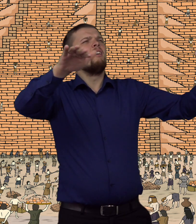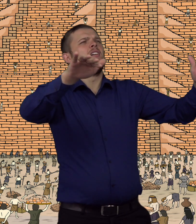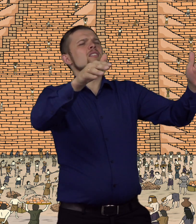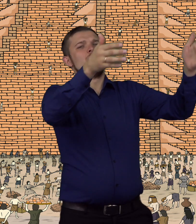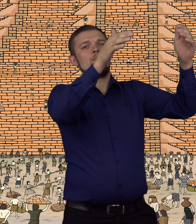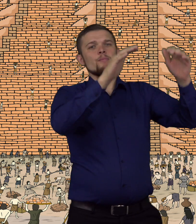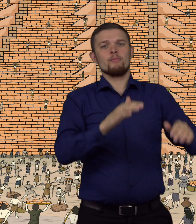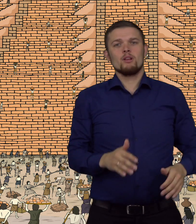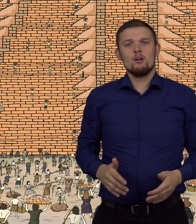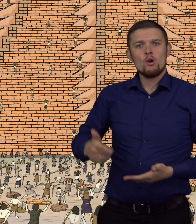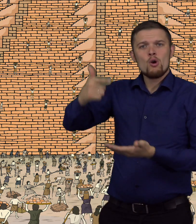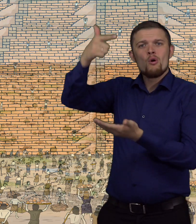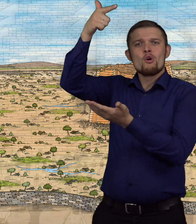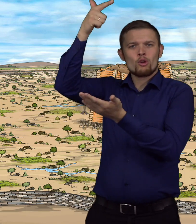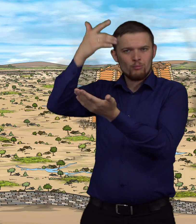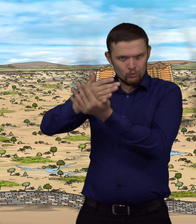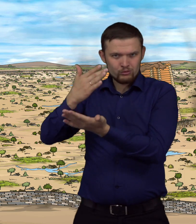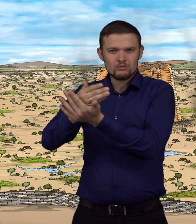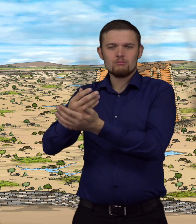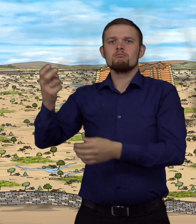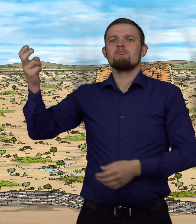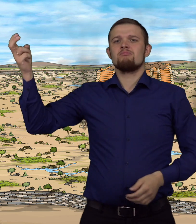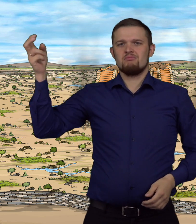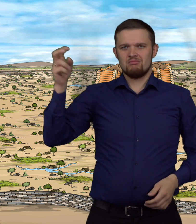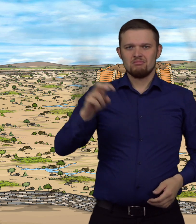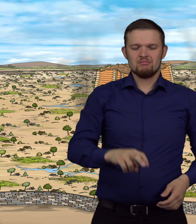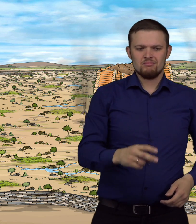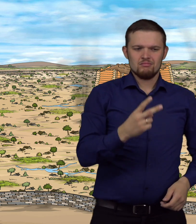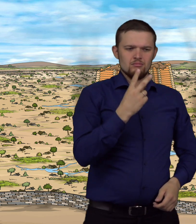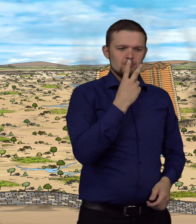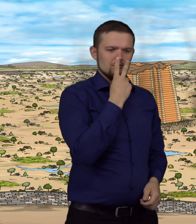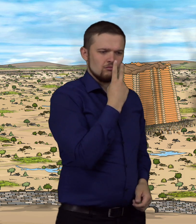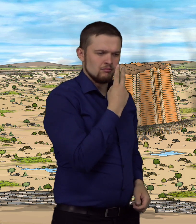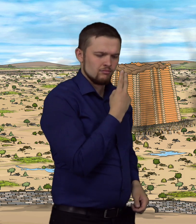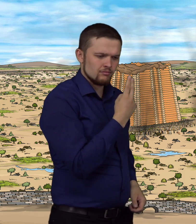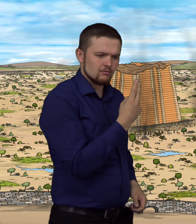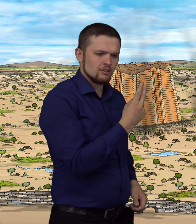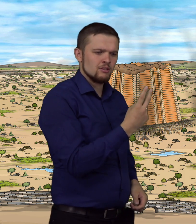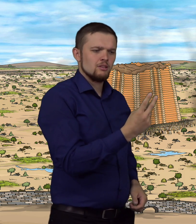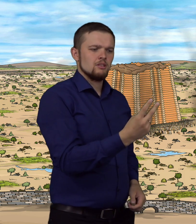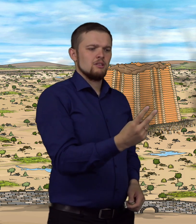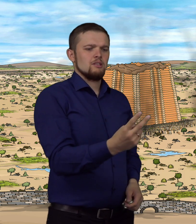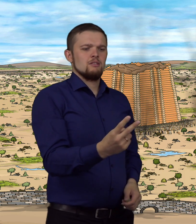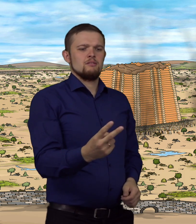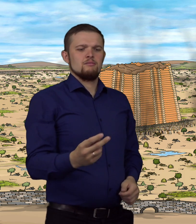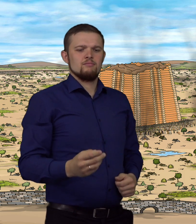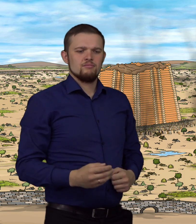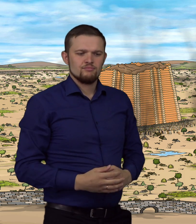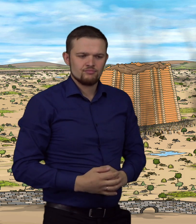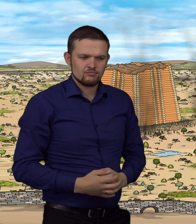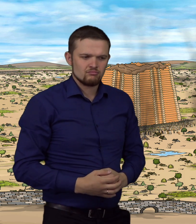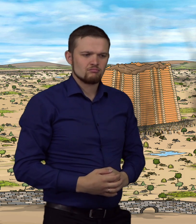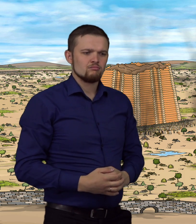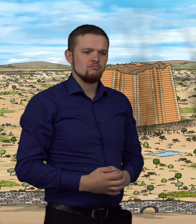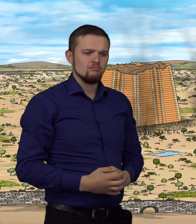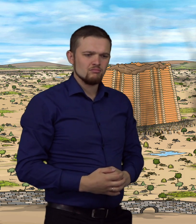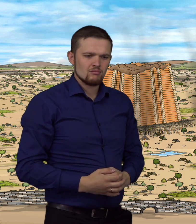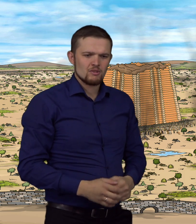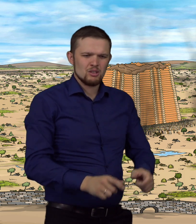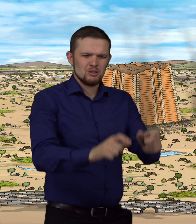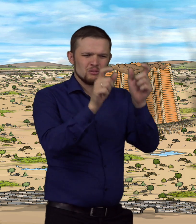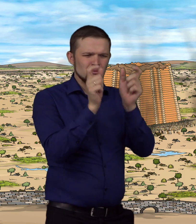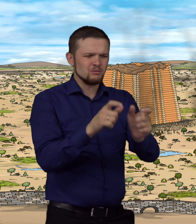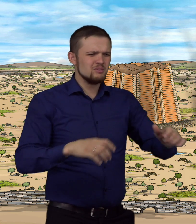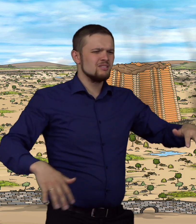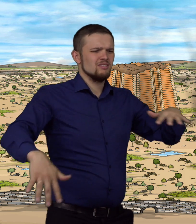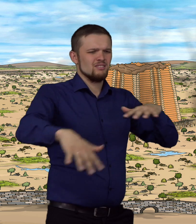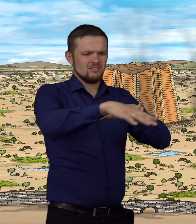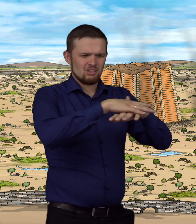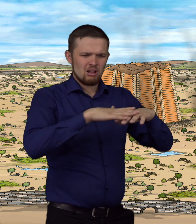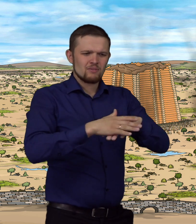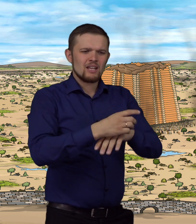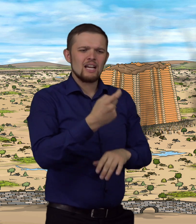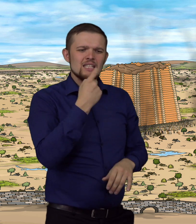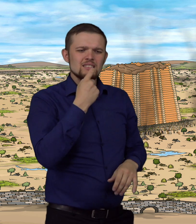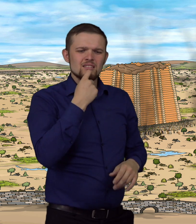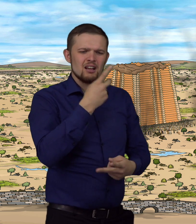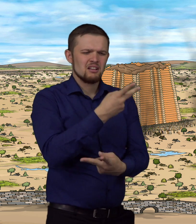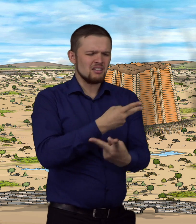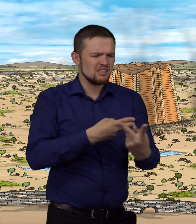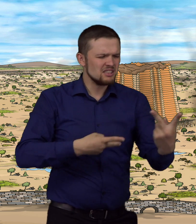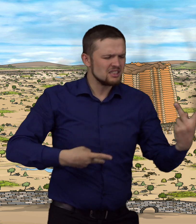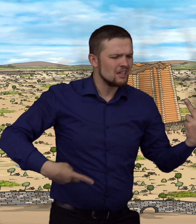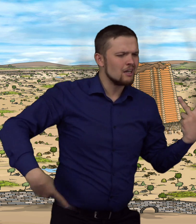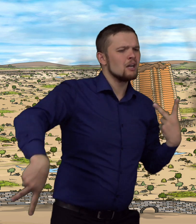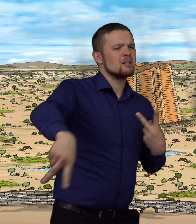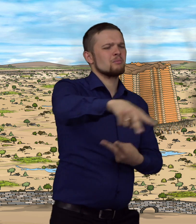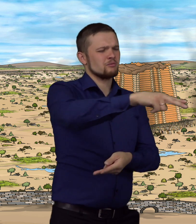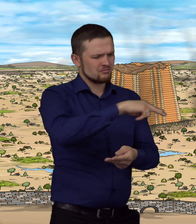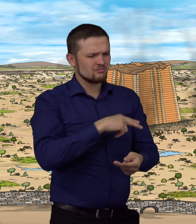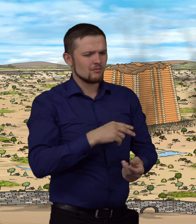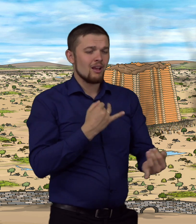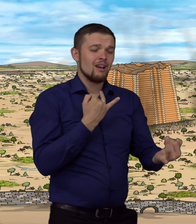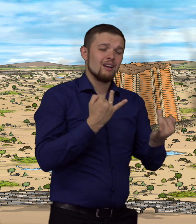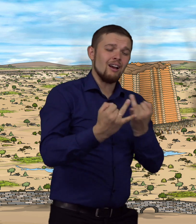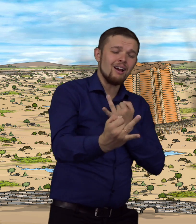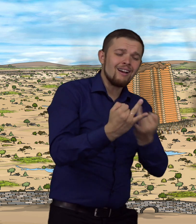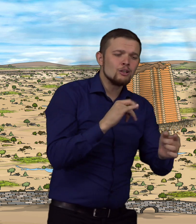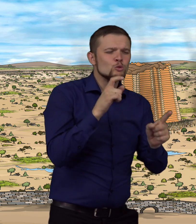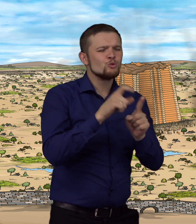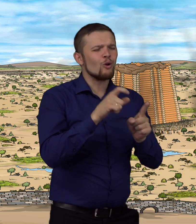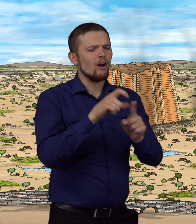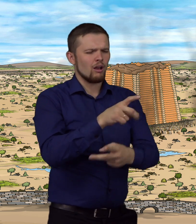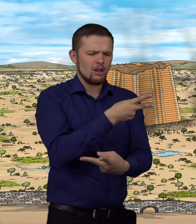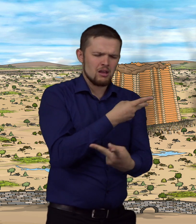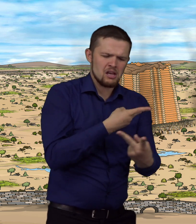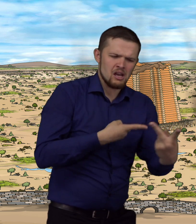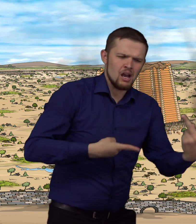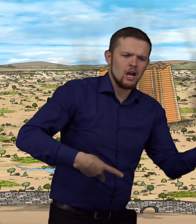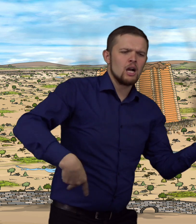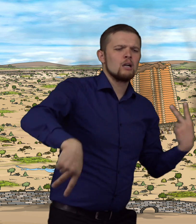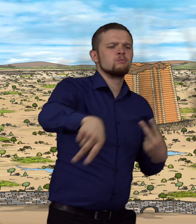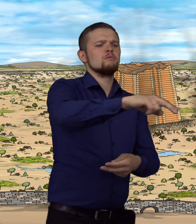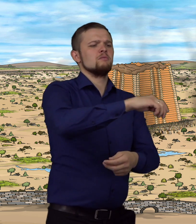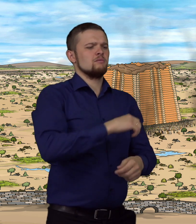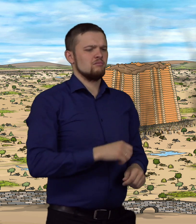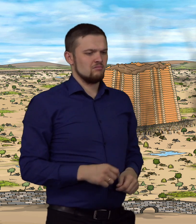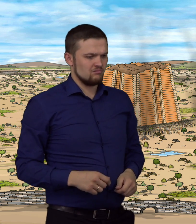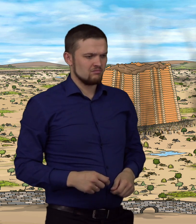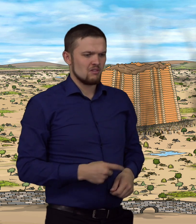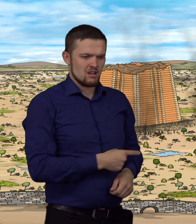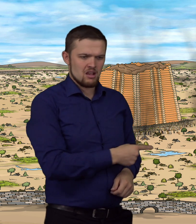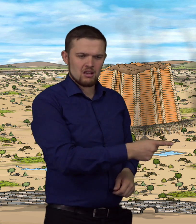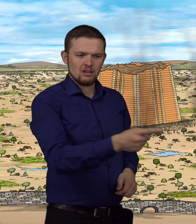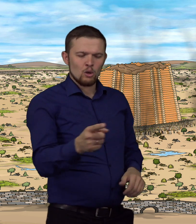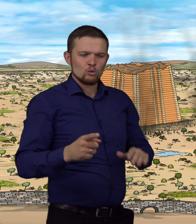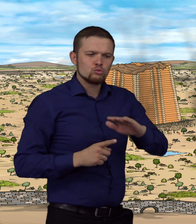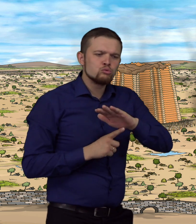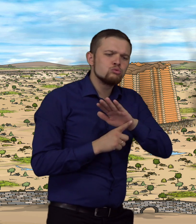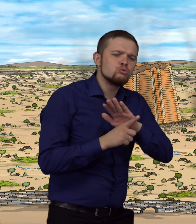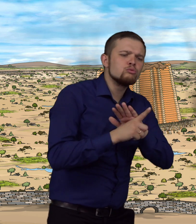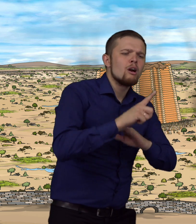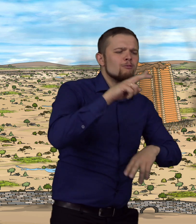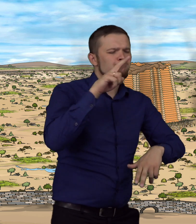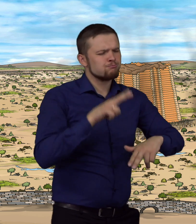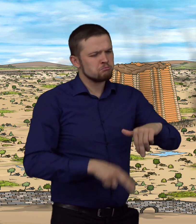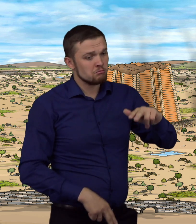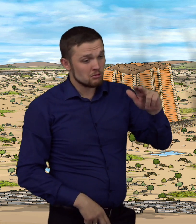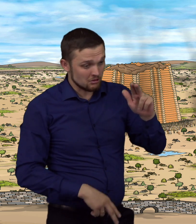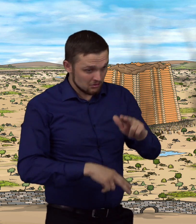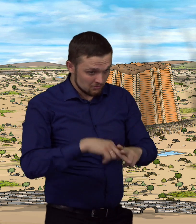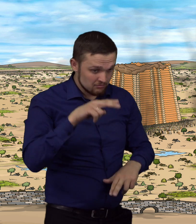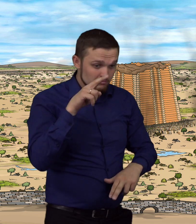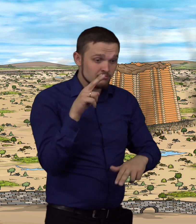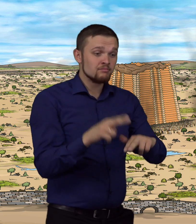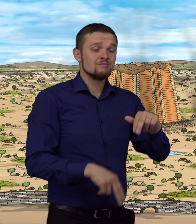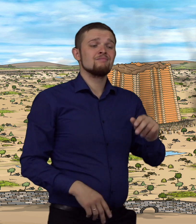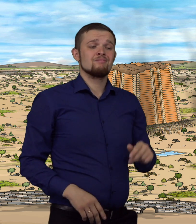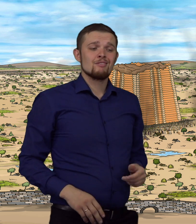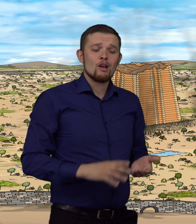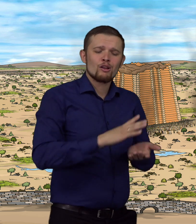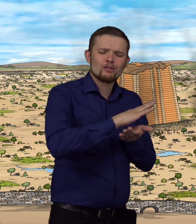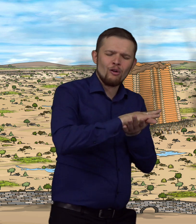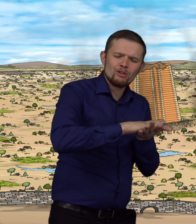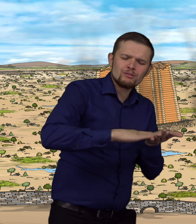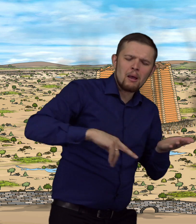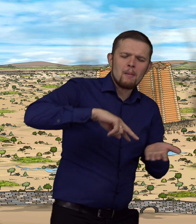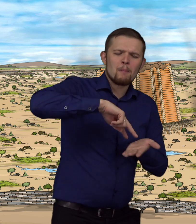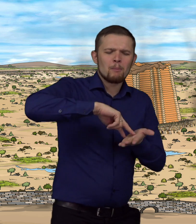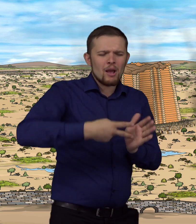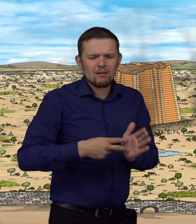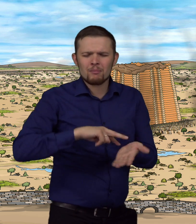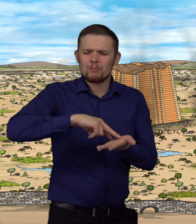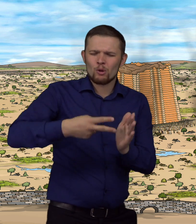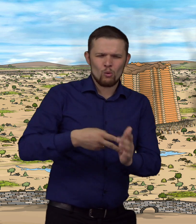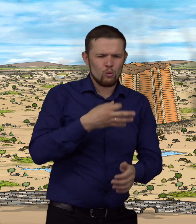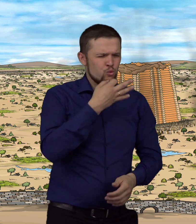Then the LORD came down to see the city and the tower that the sons of men were building.